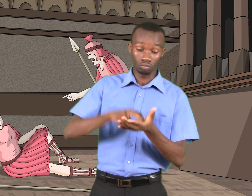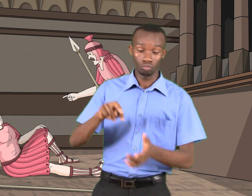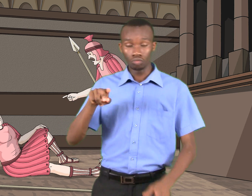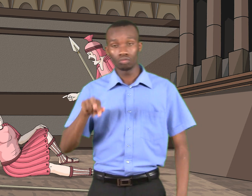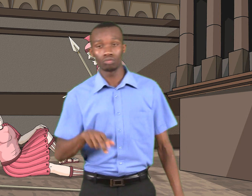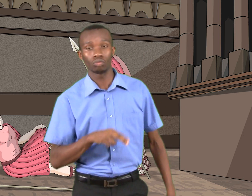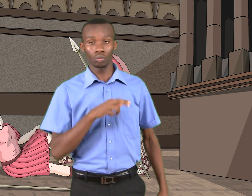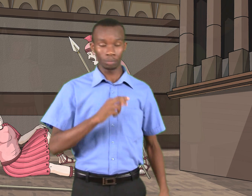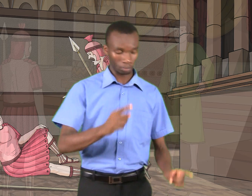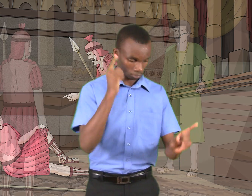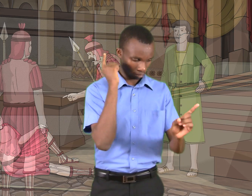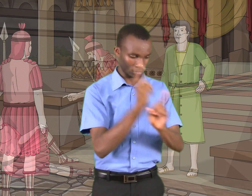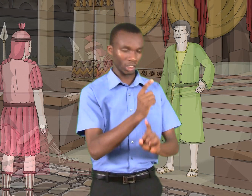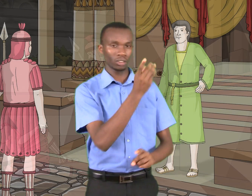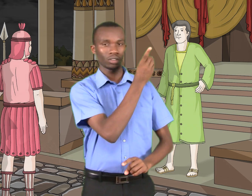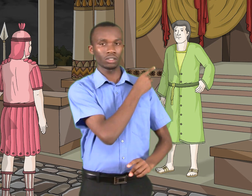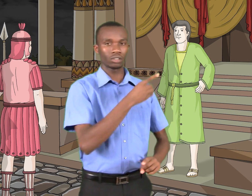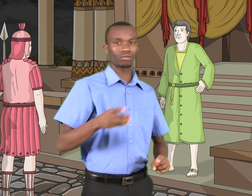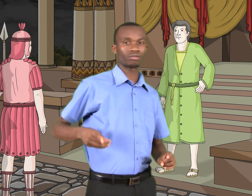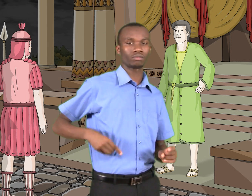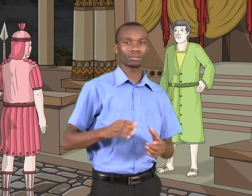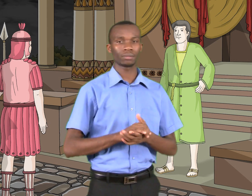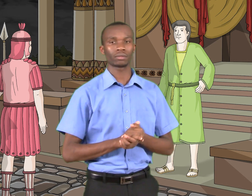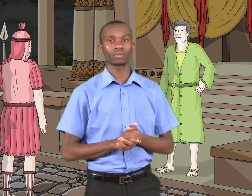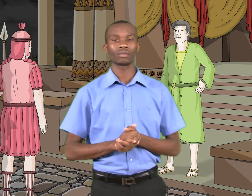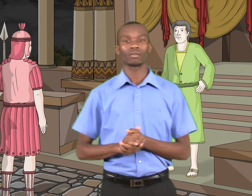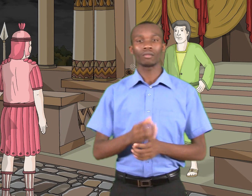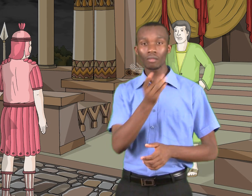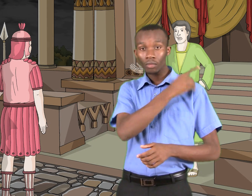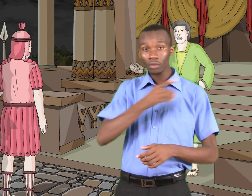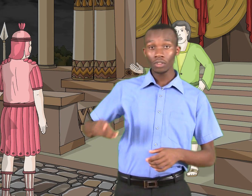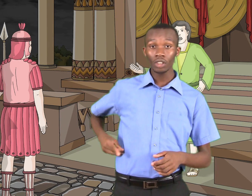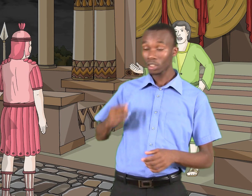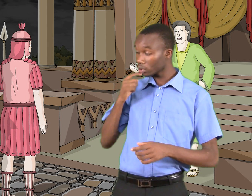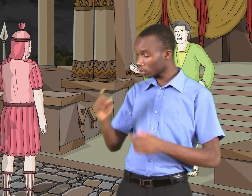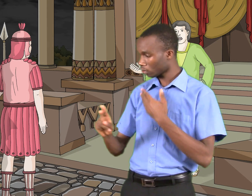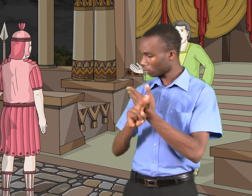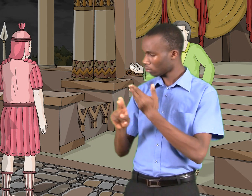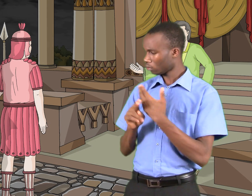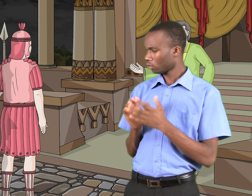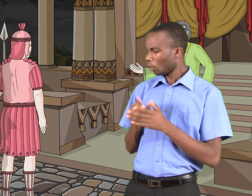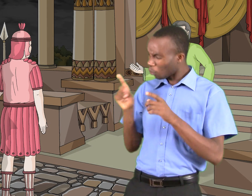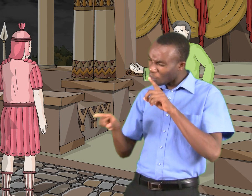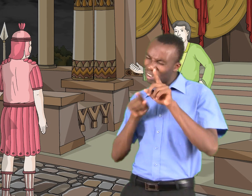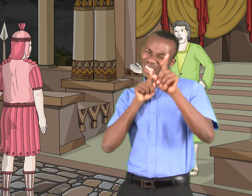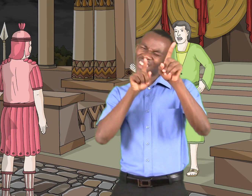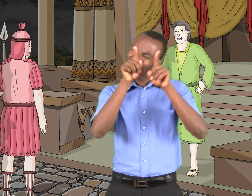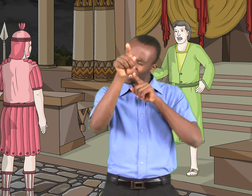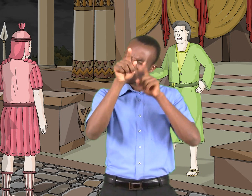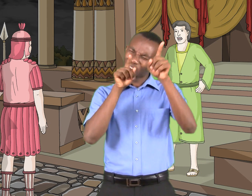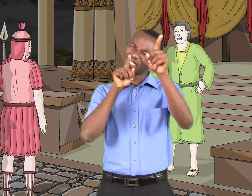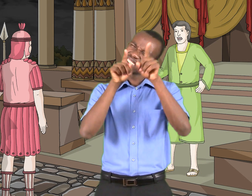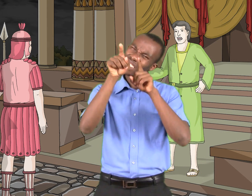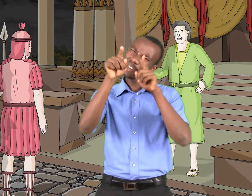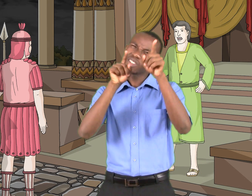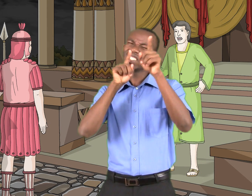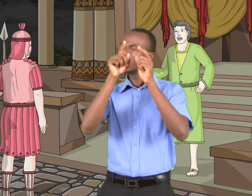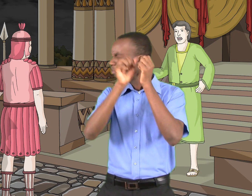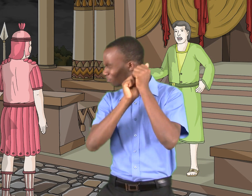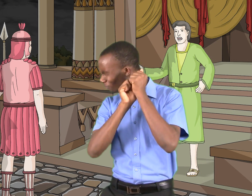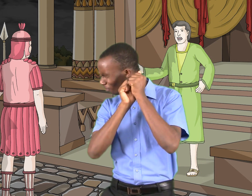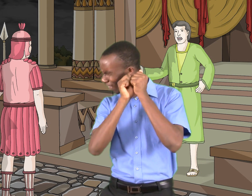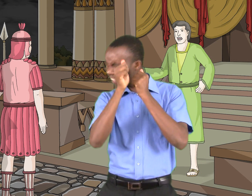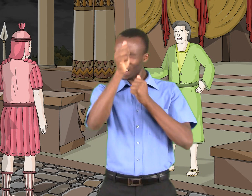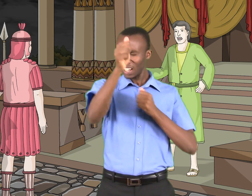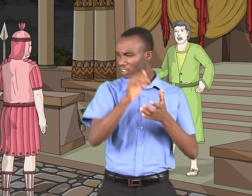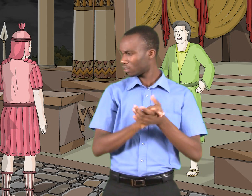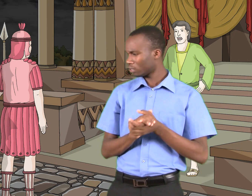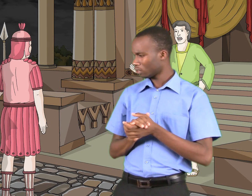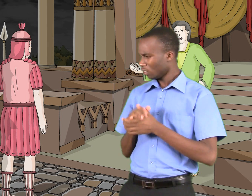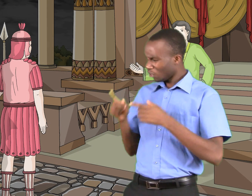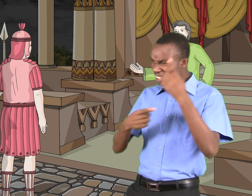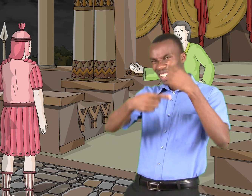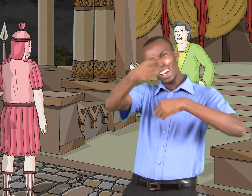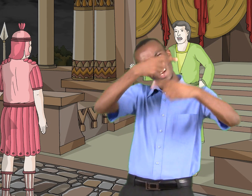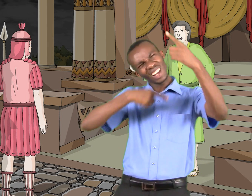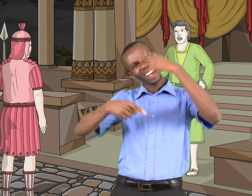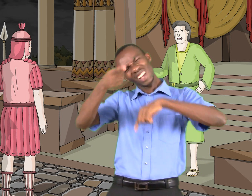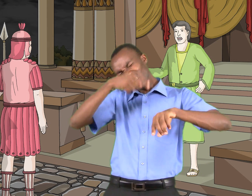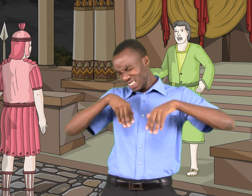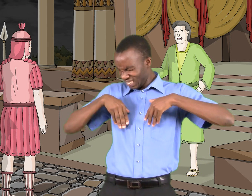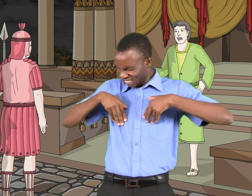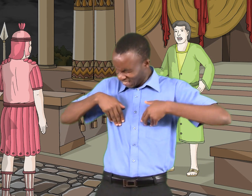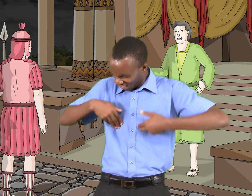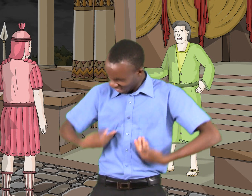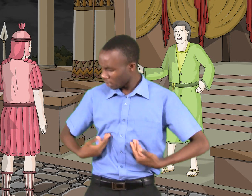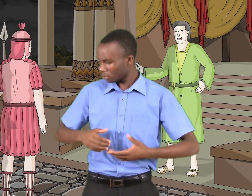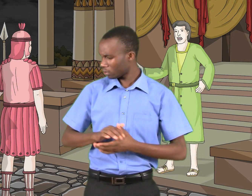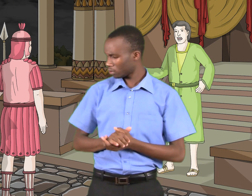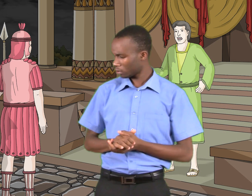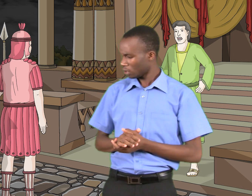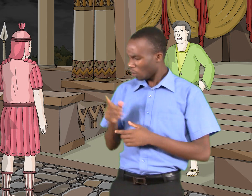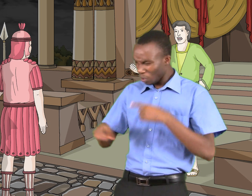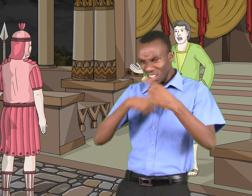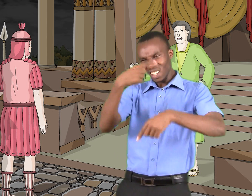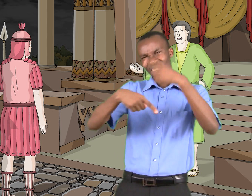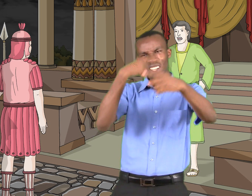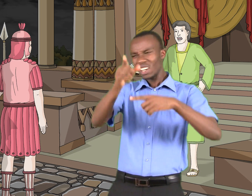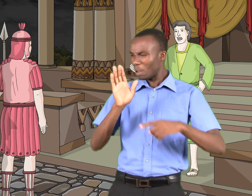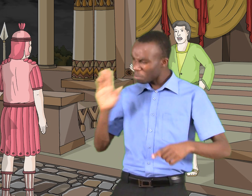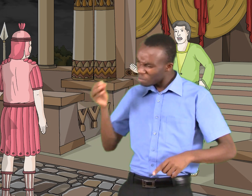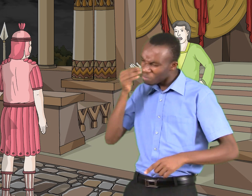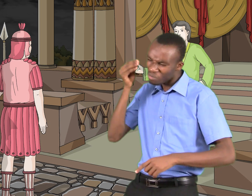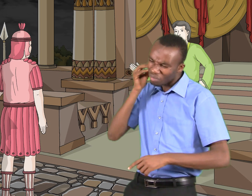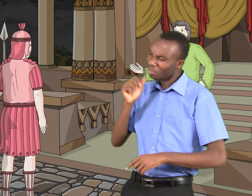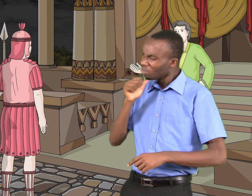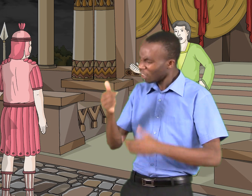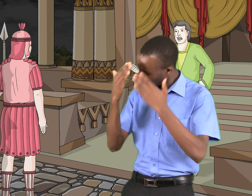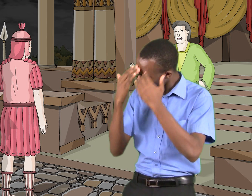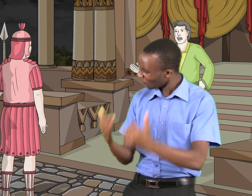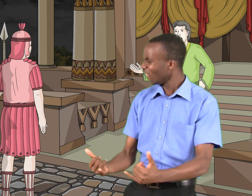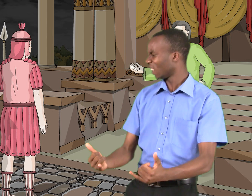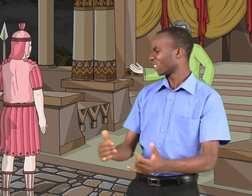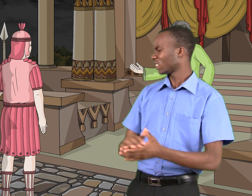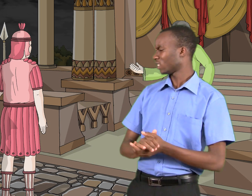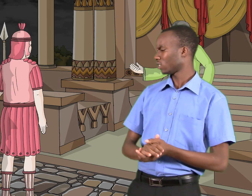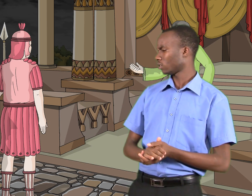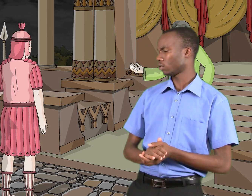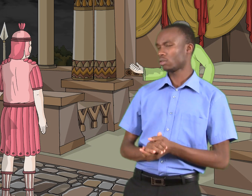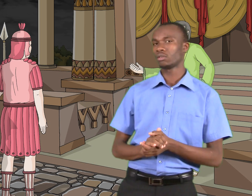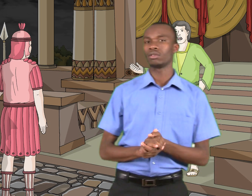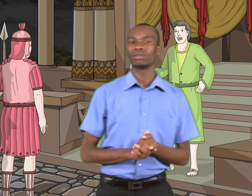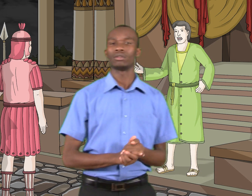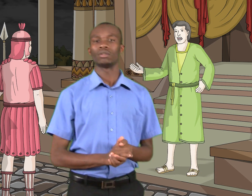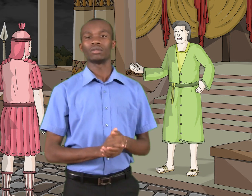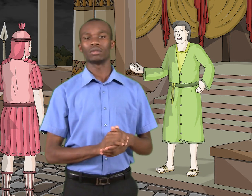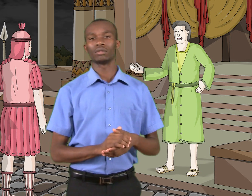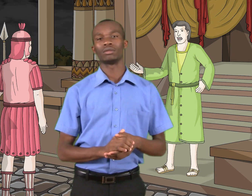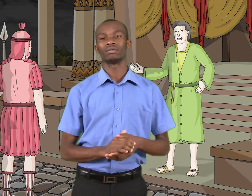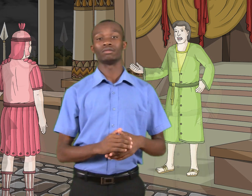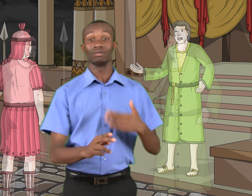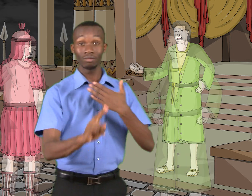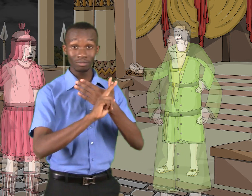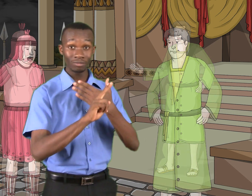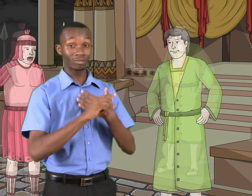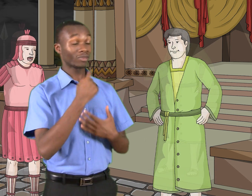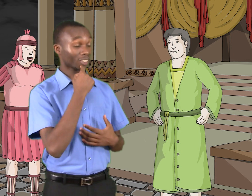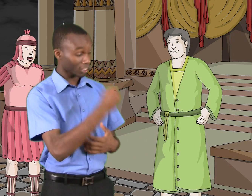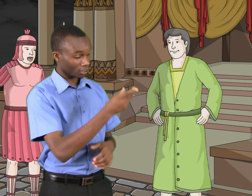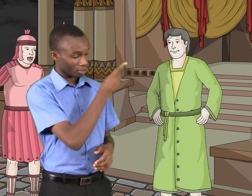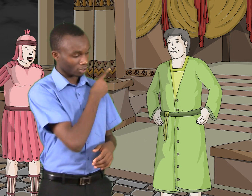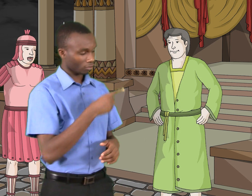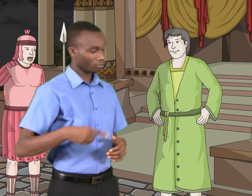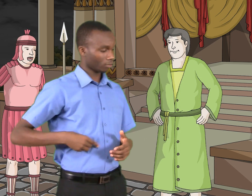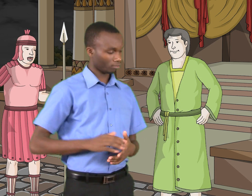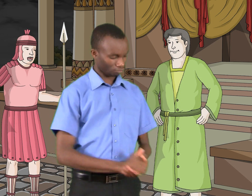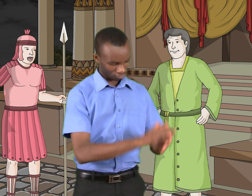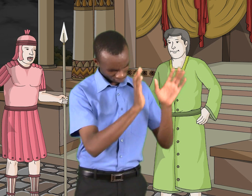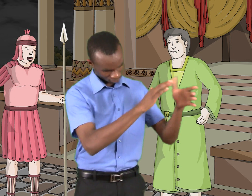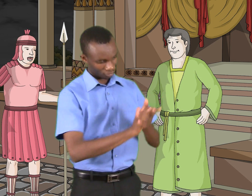And David was told, “Uriah did not go home.” “Haven’t you just arrived from a journey?” David asked Uriah. “Why didn’t you go home?”